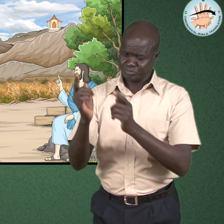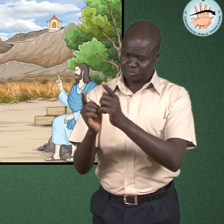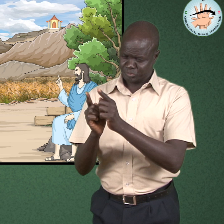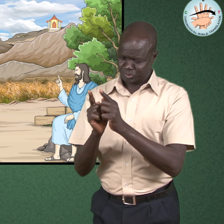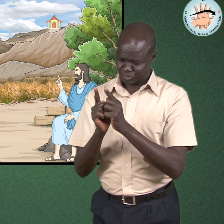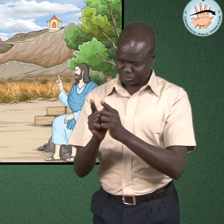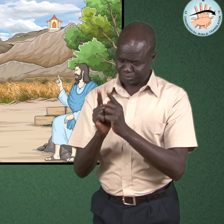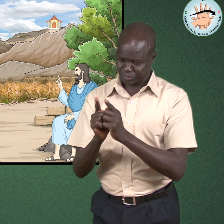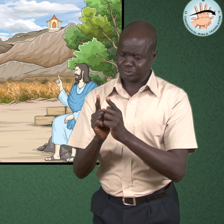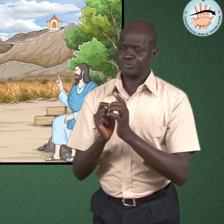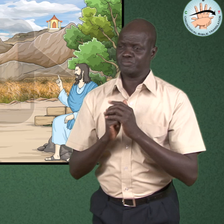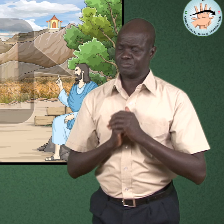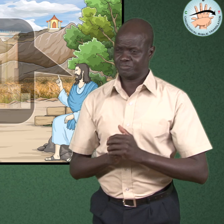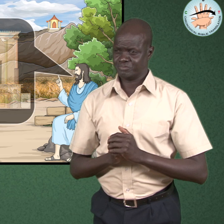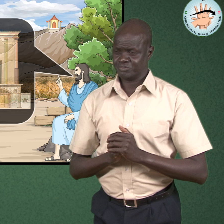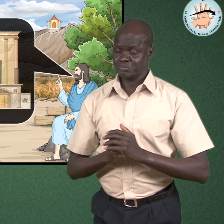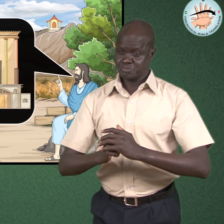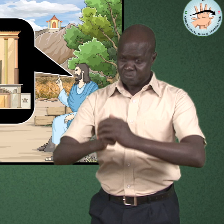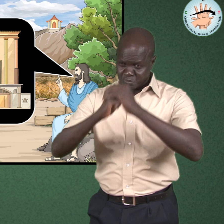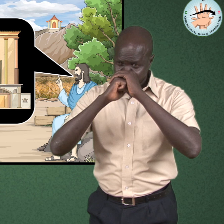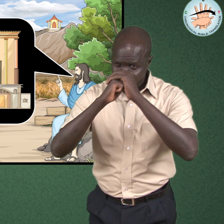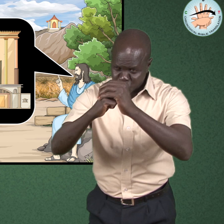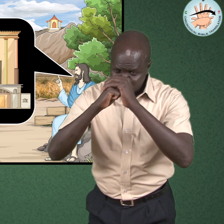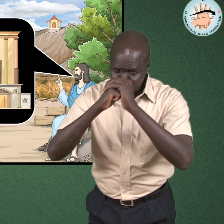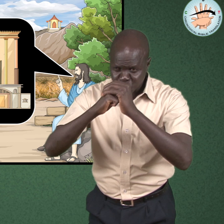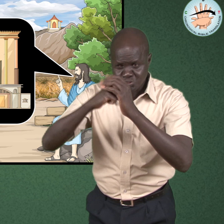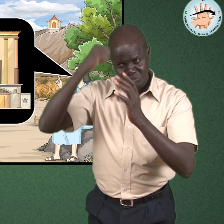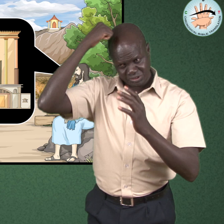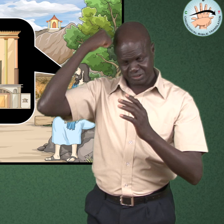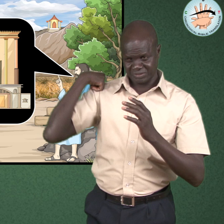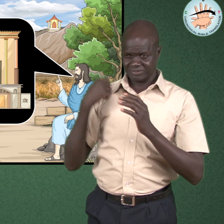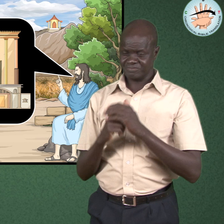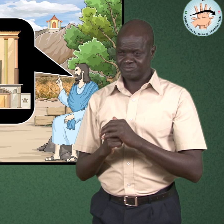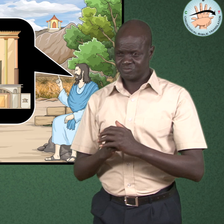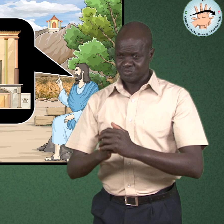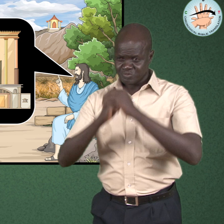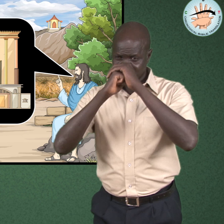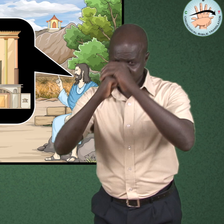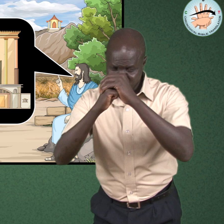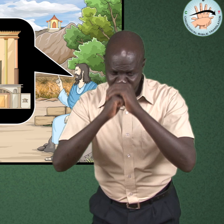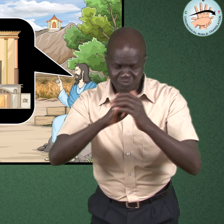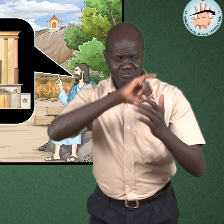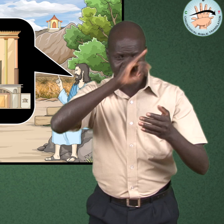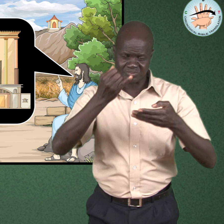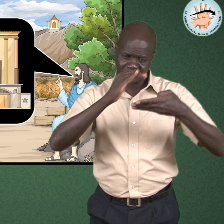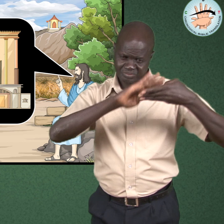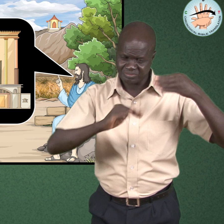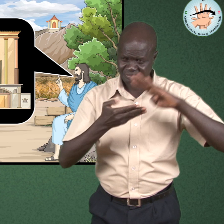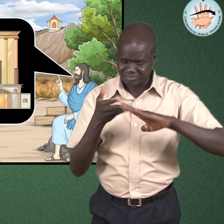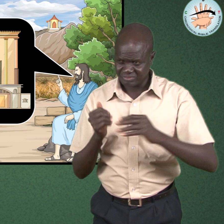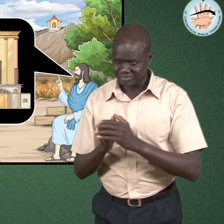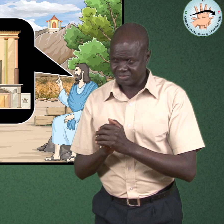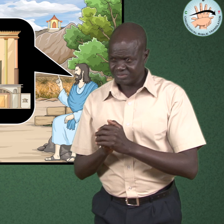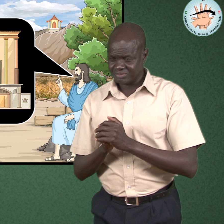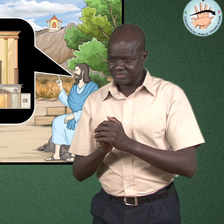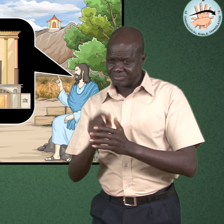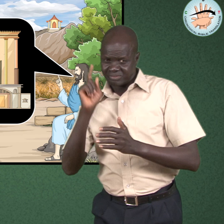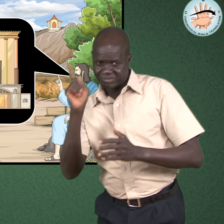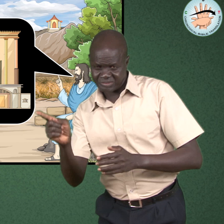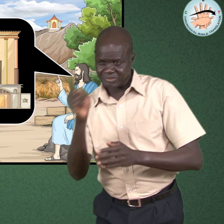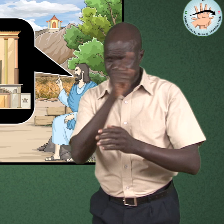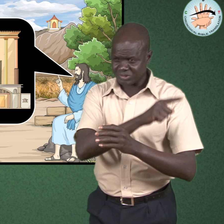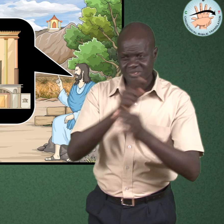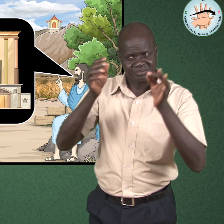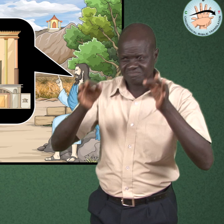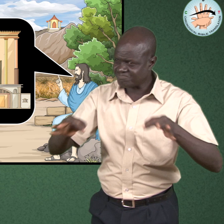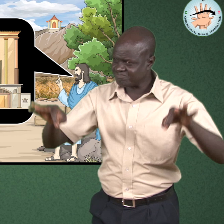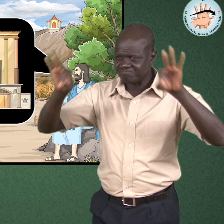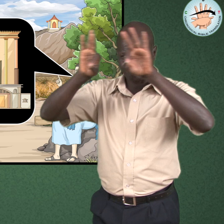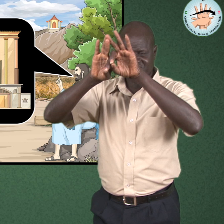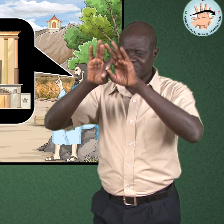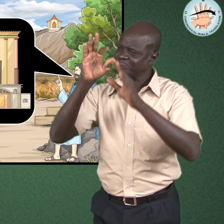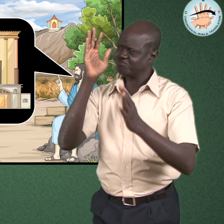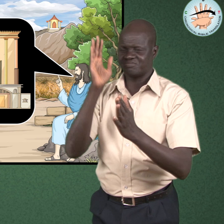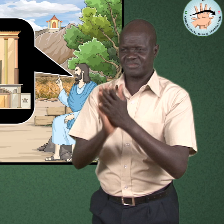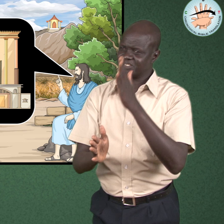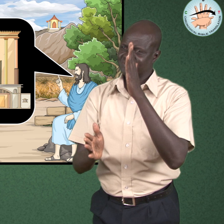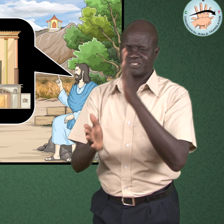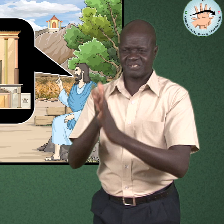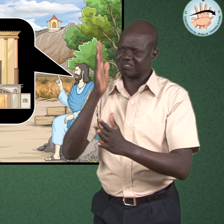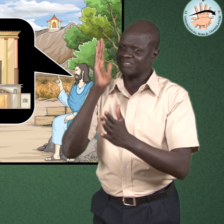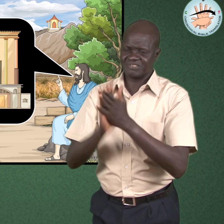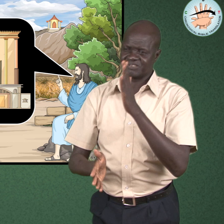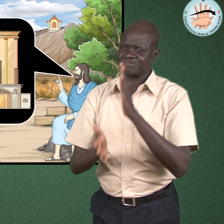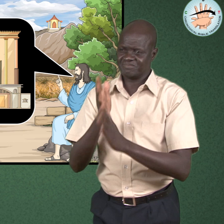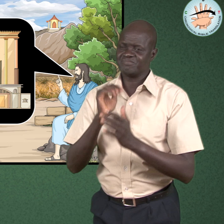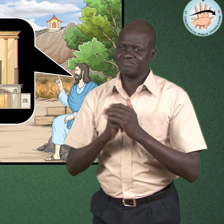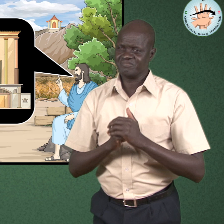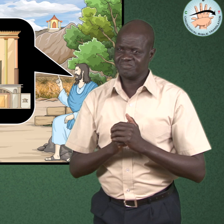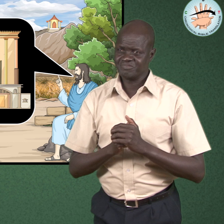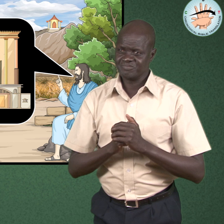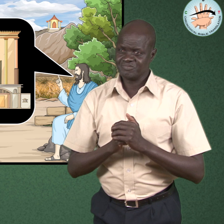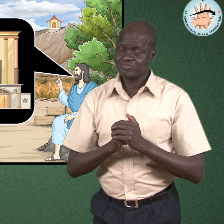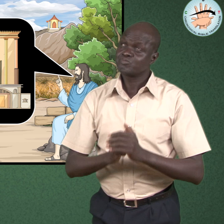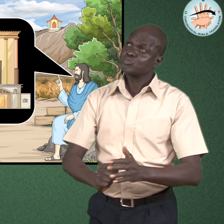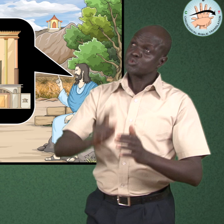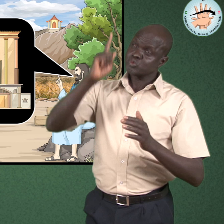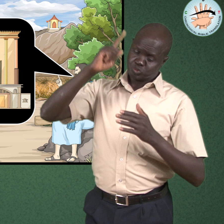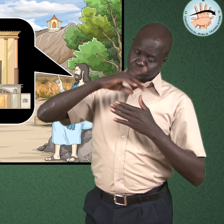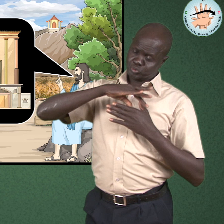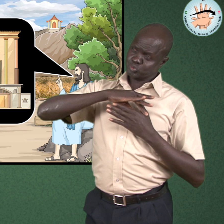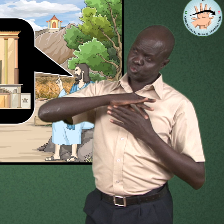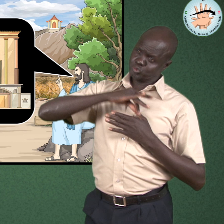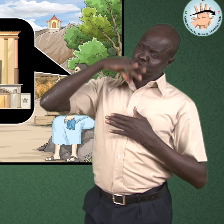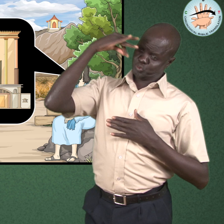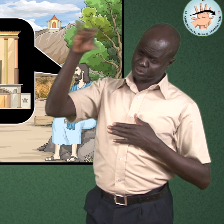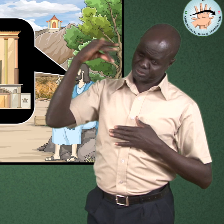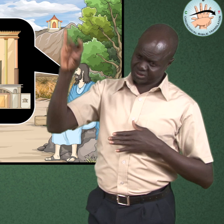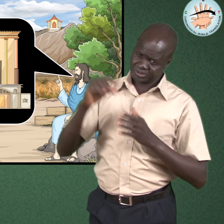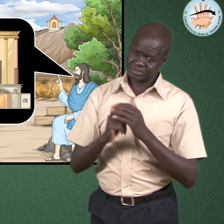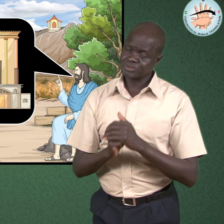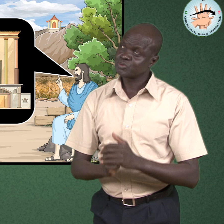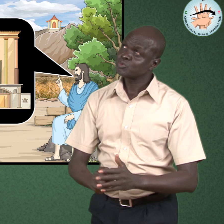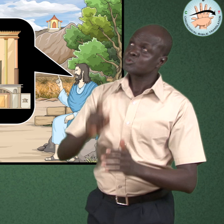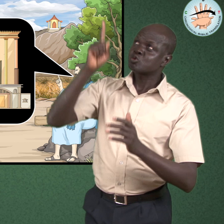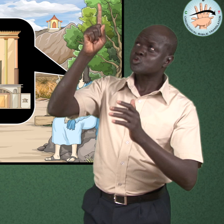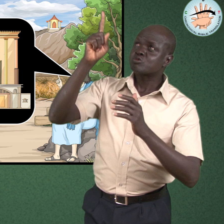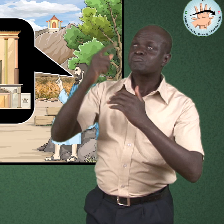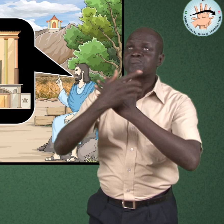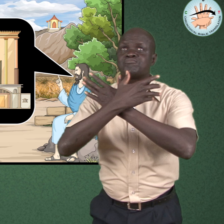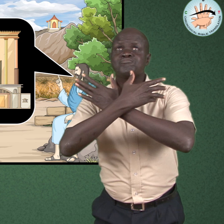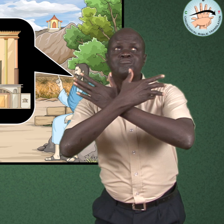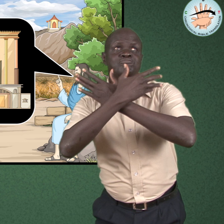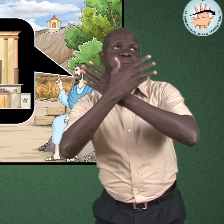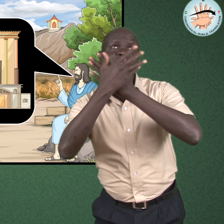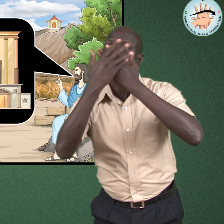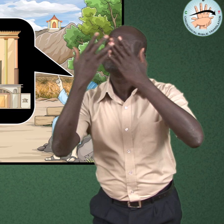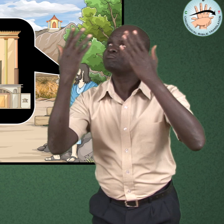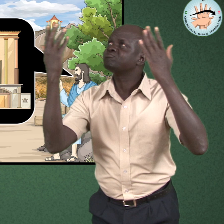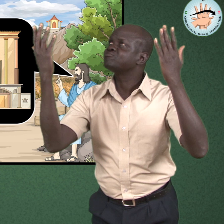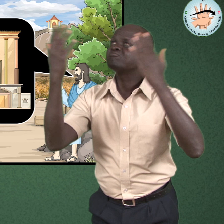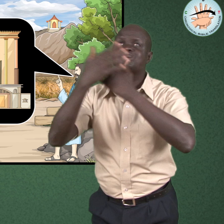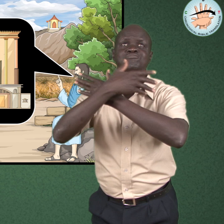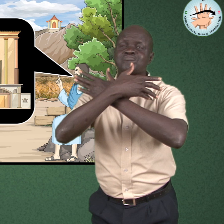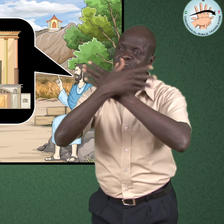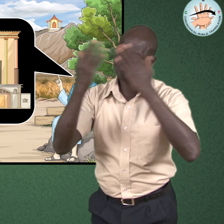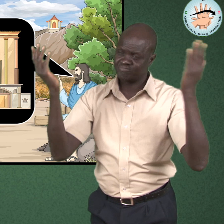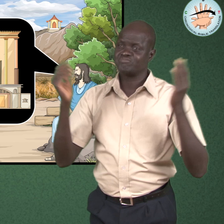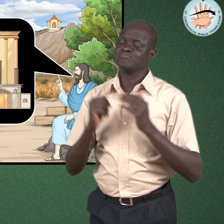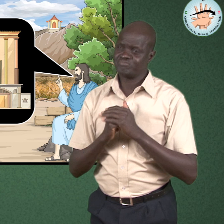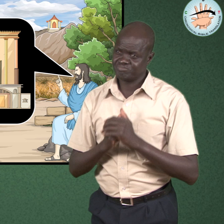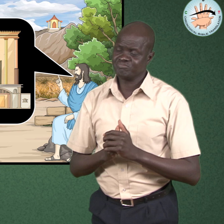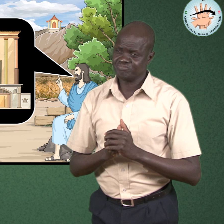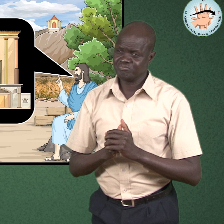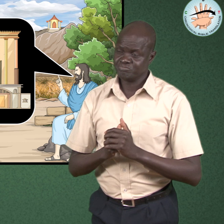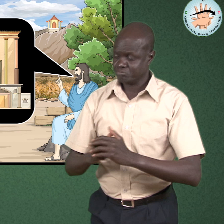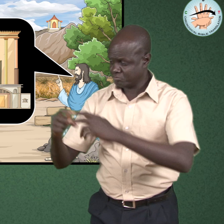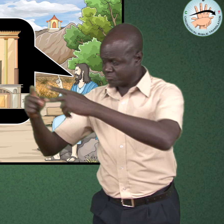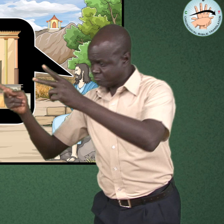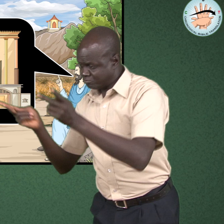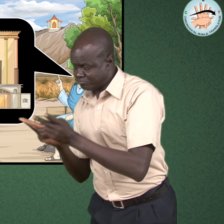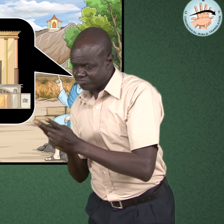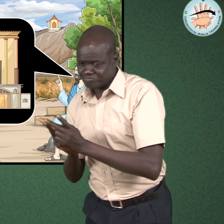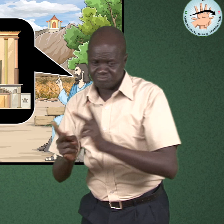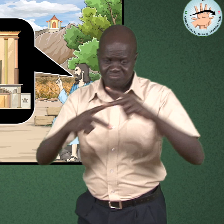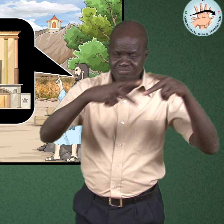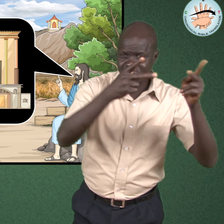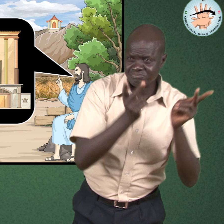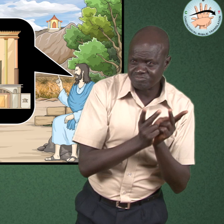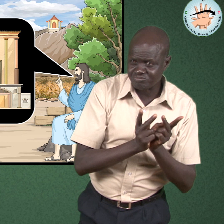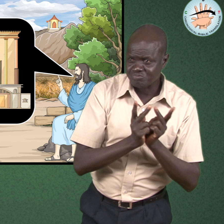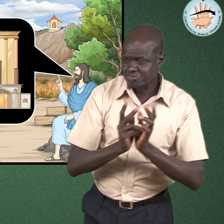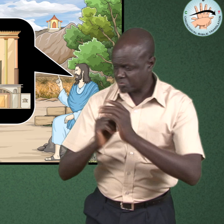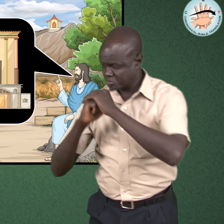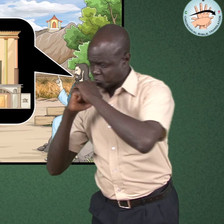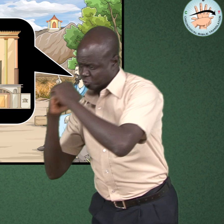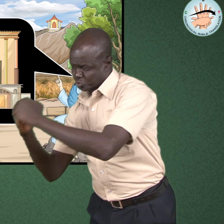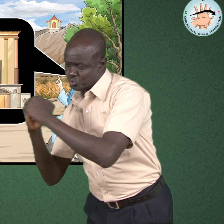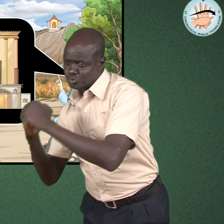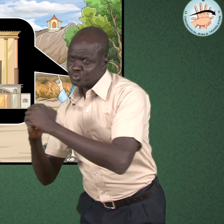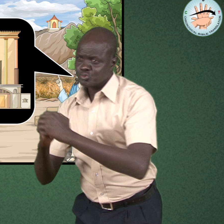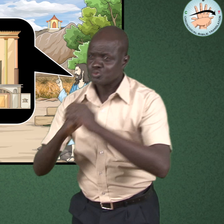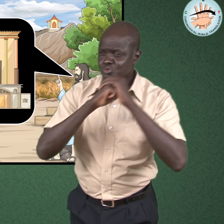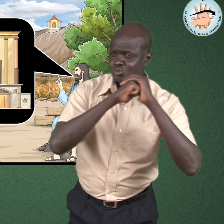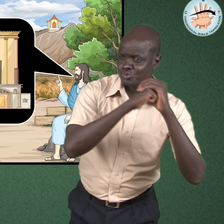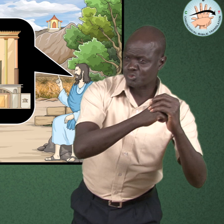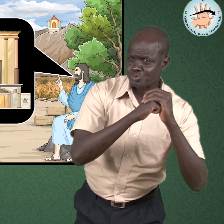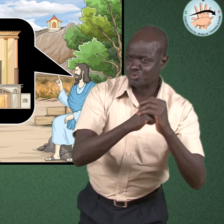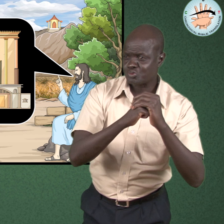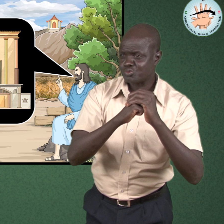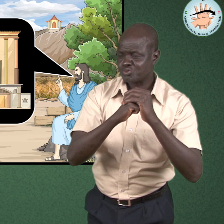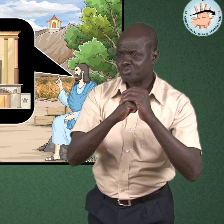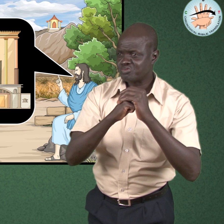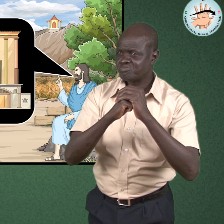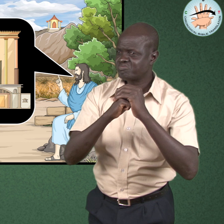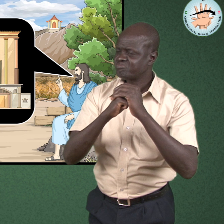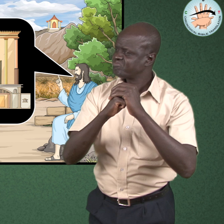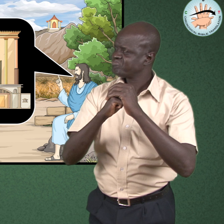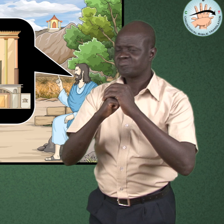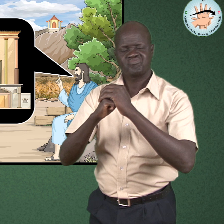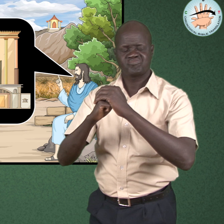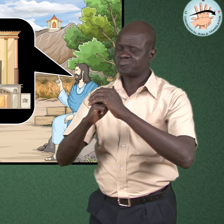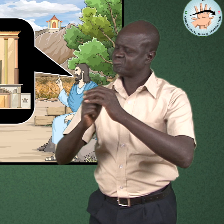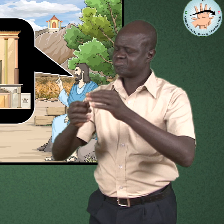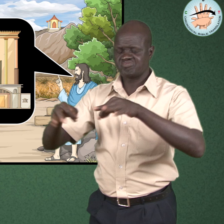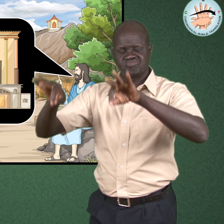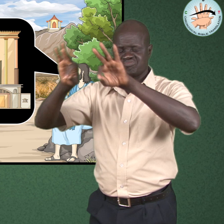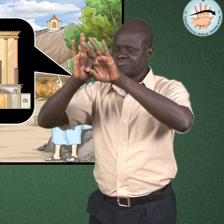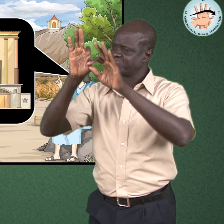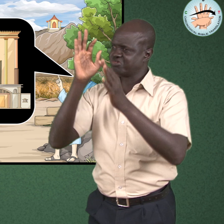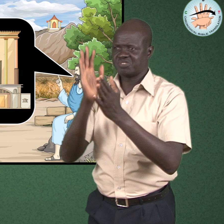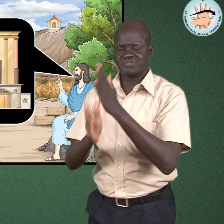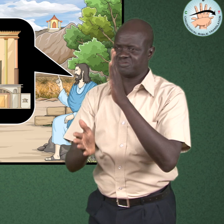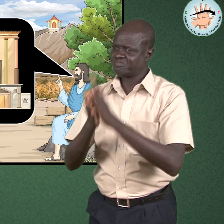“Believe Me, woman,” Jesus replied, “a time is coming when you will worship the Father neither on this mountain nor in Jerusalem.